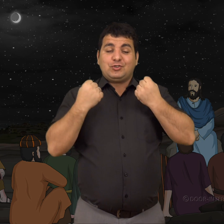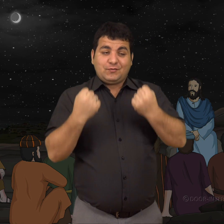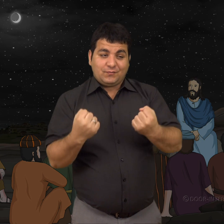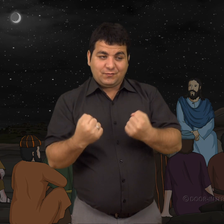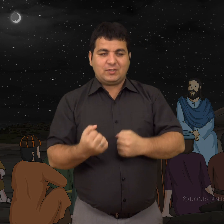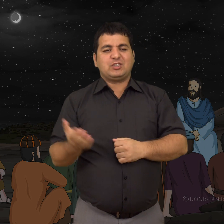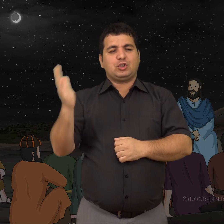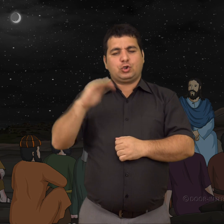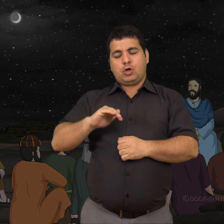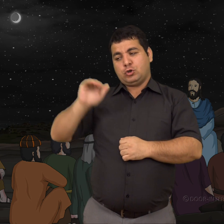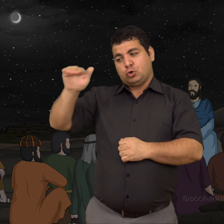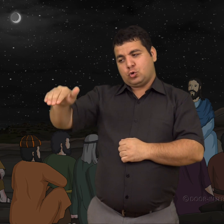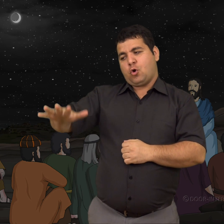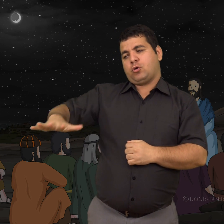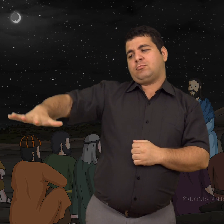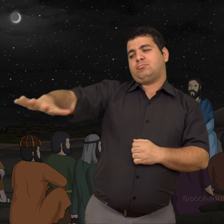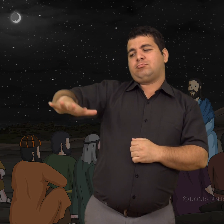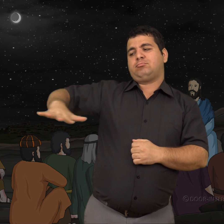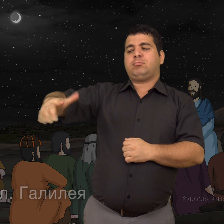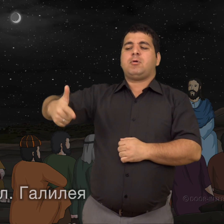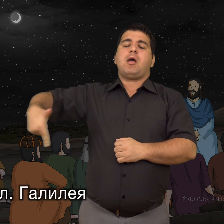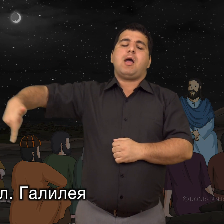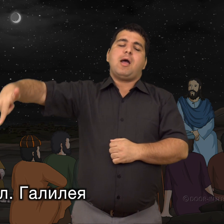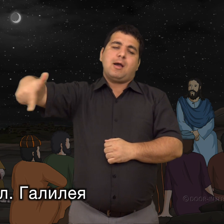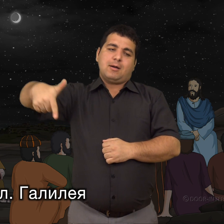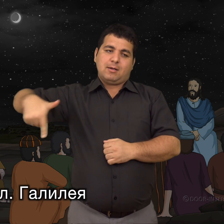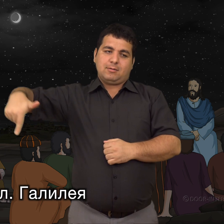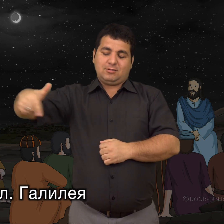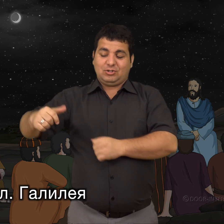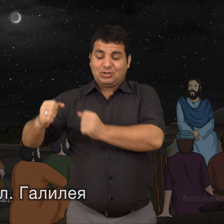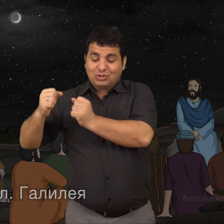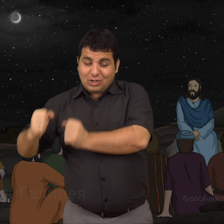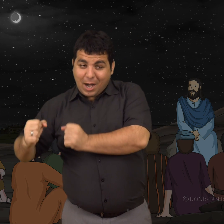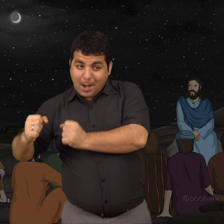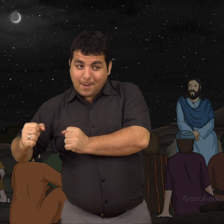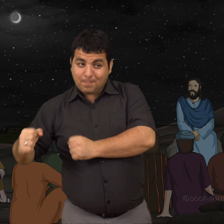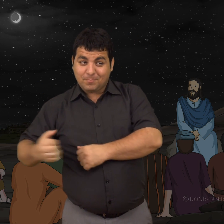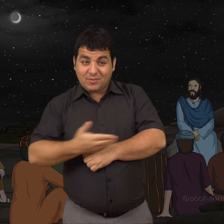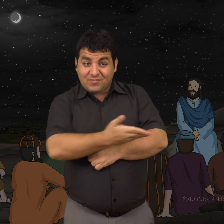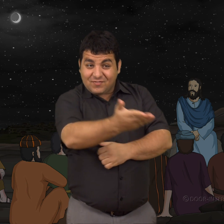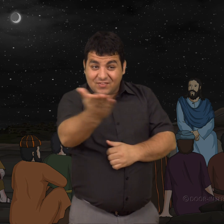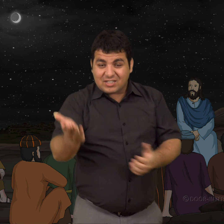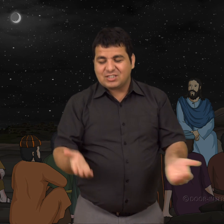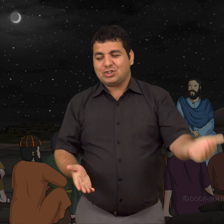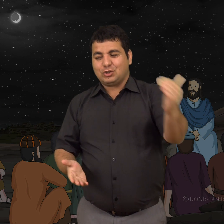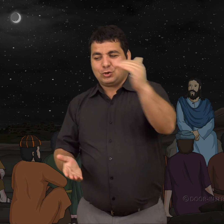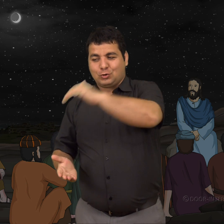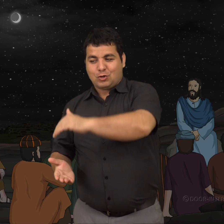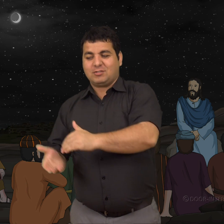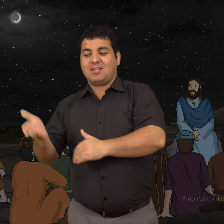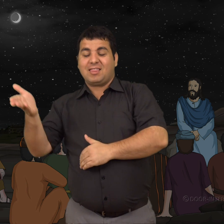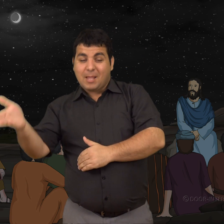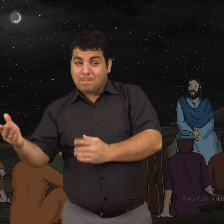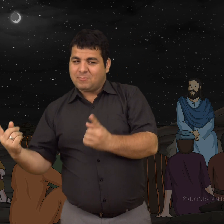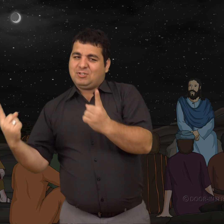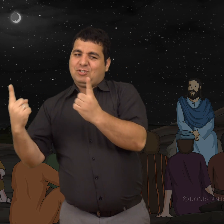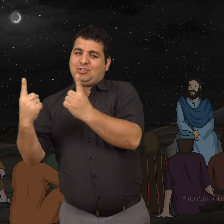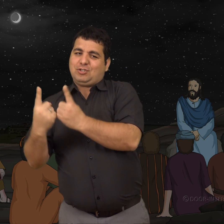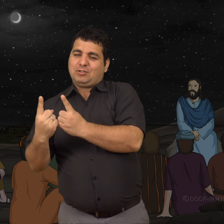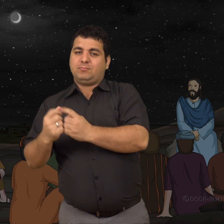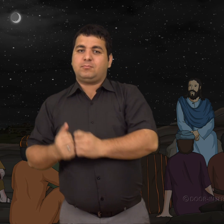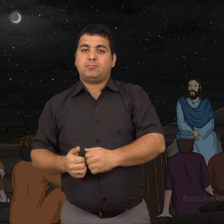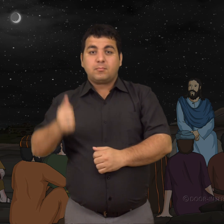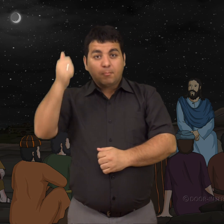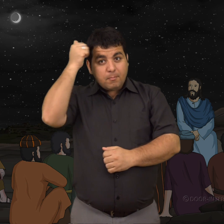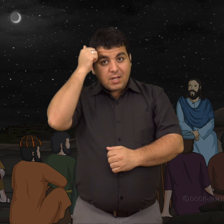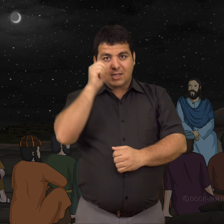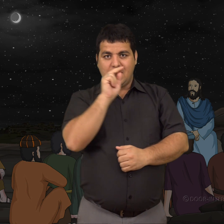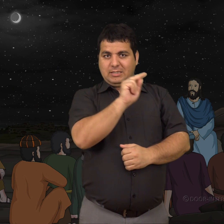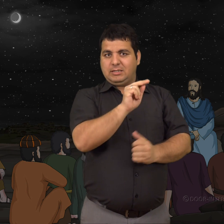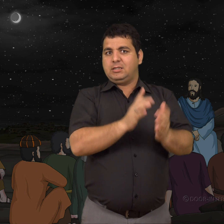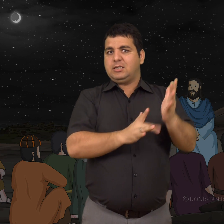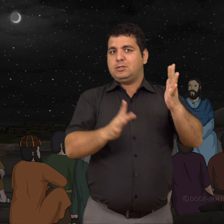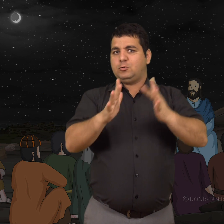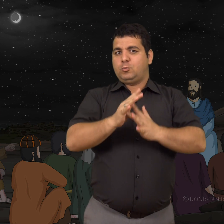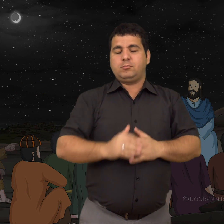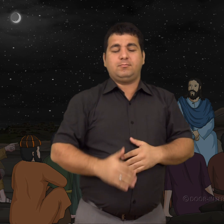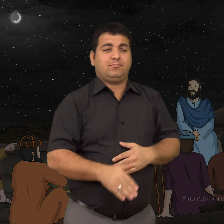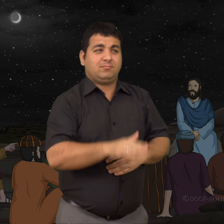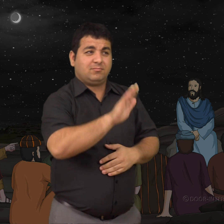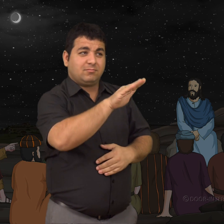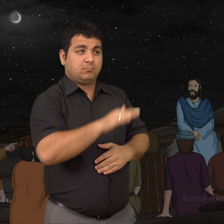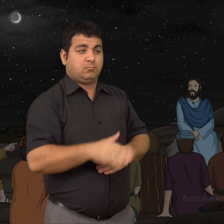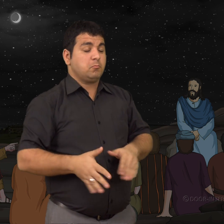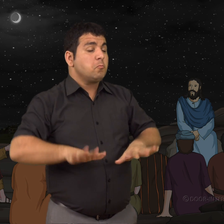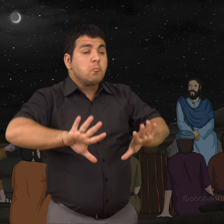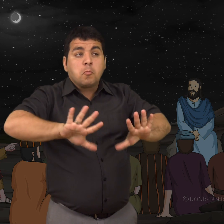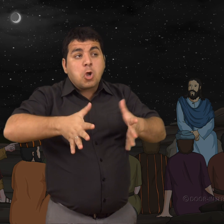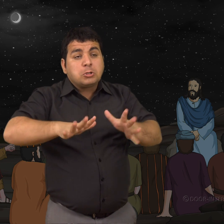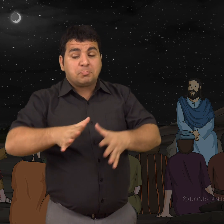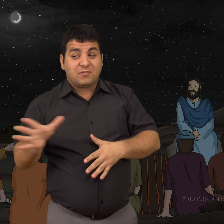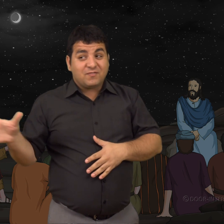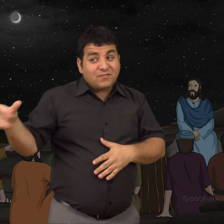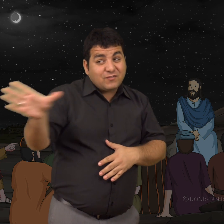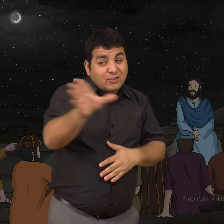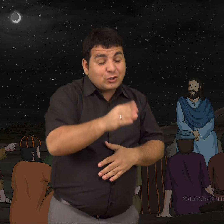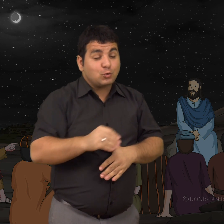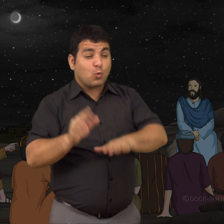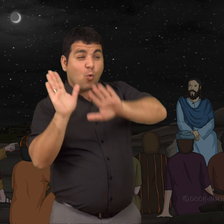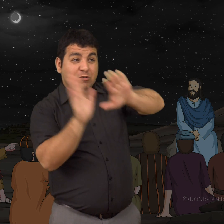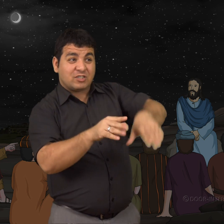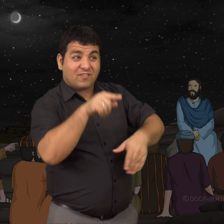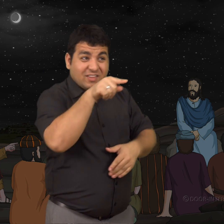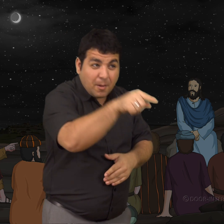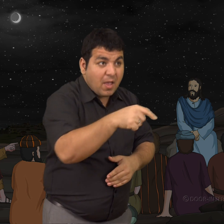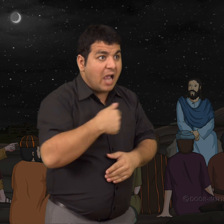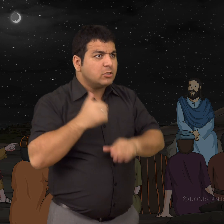But after I have risen, I will go ahead of you into Galilee.”